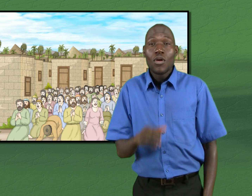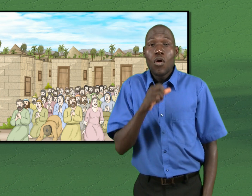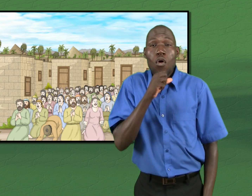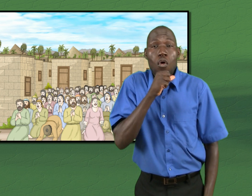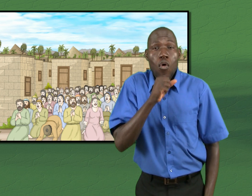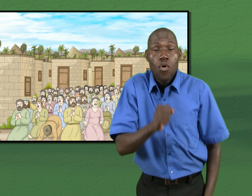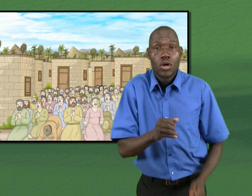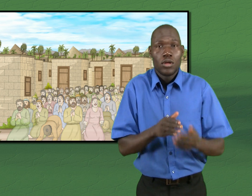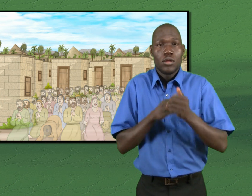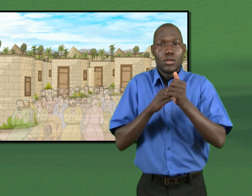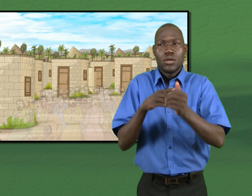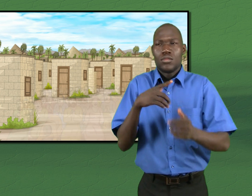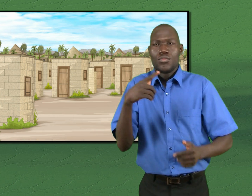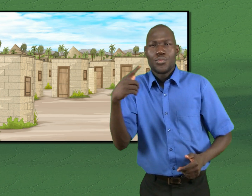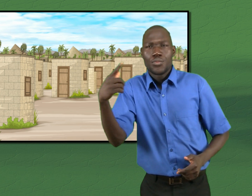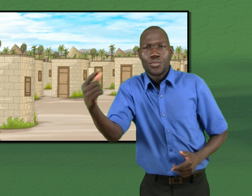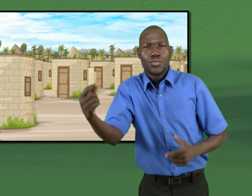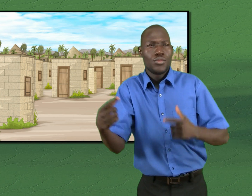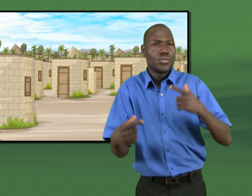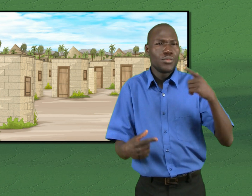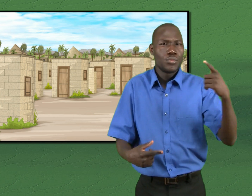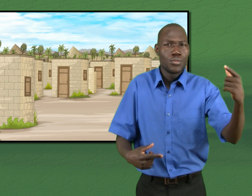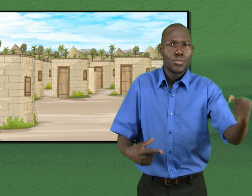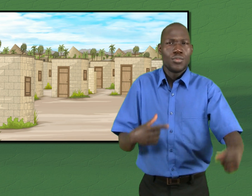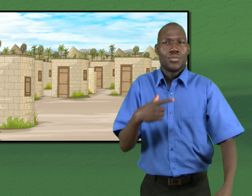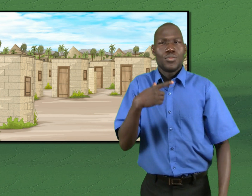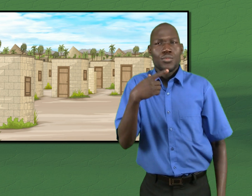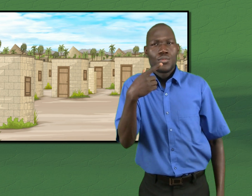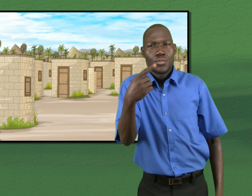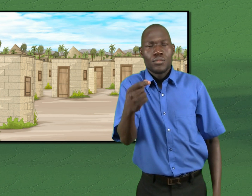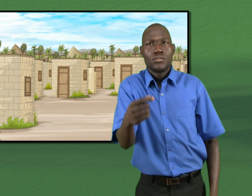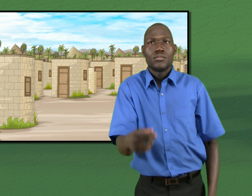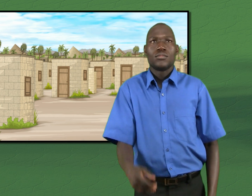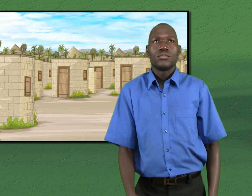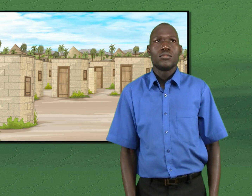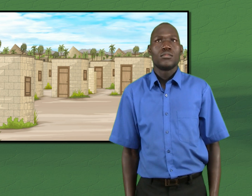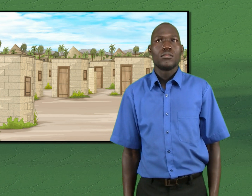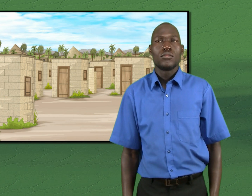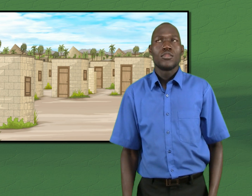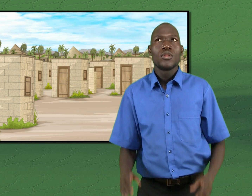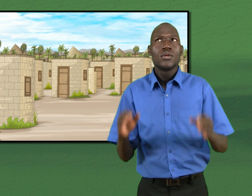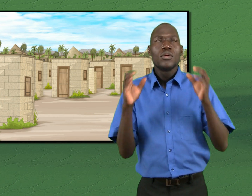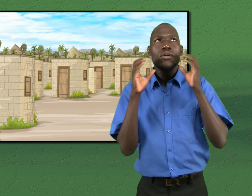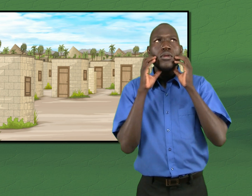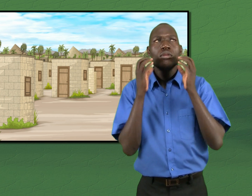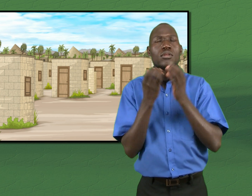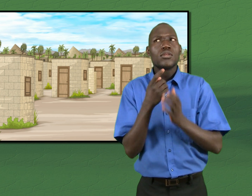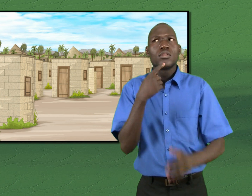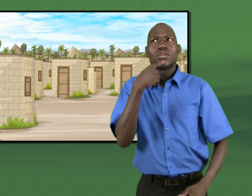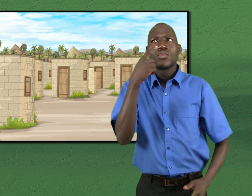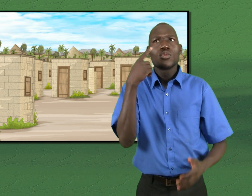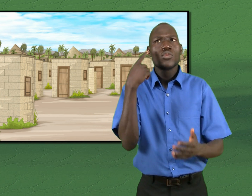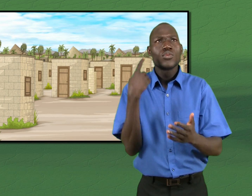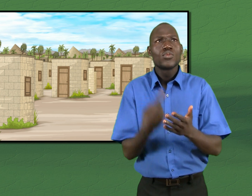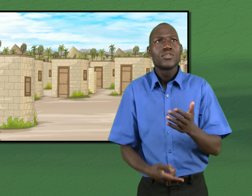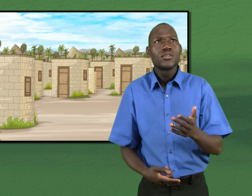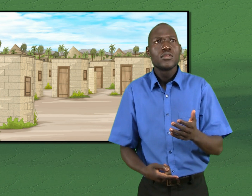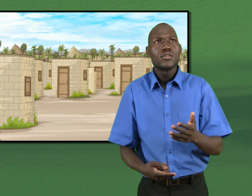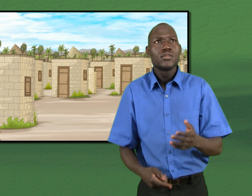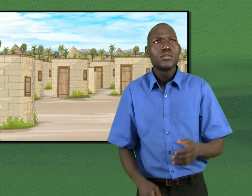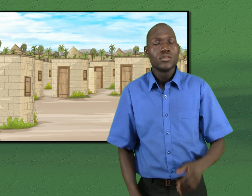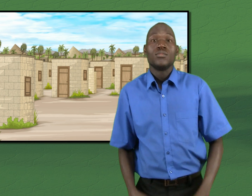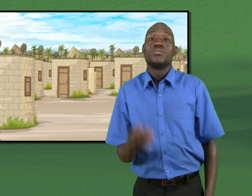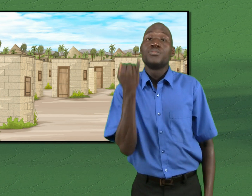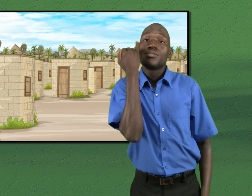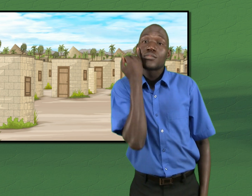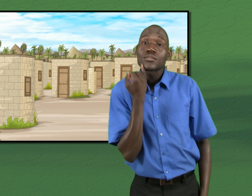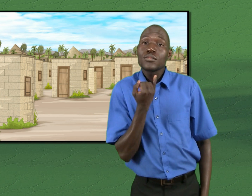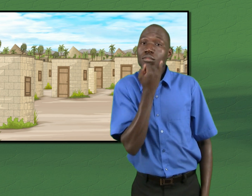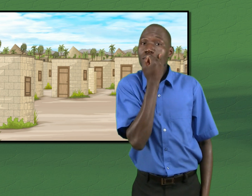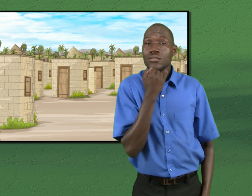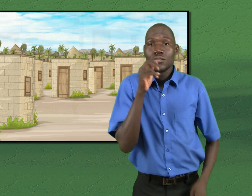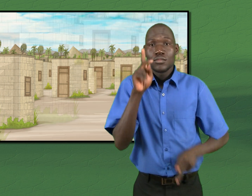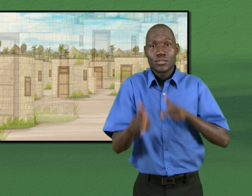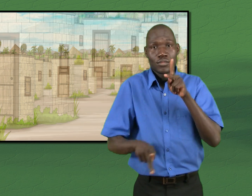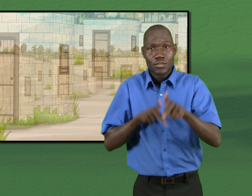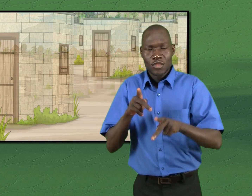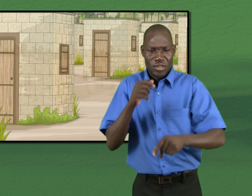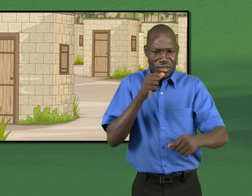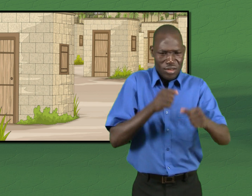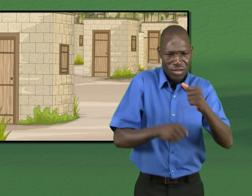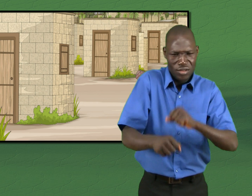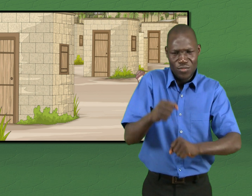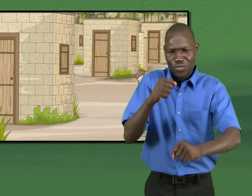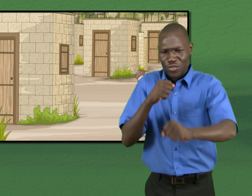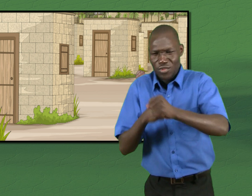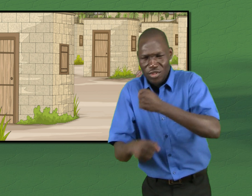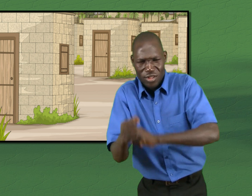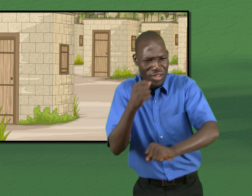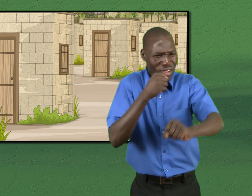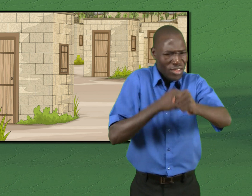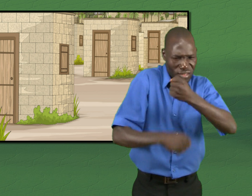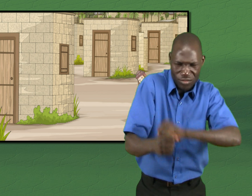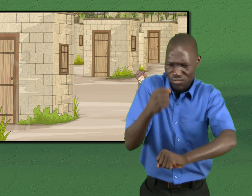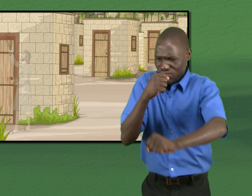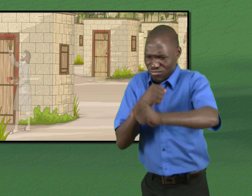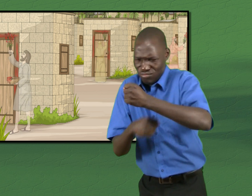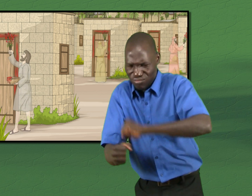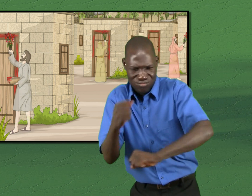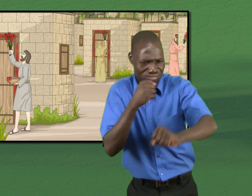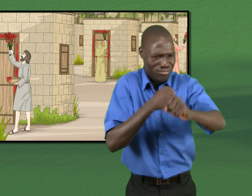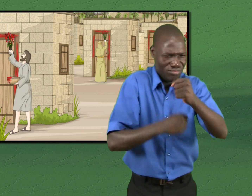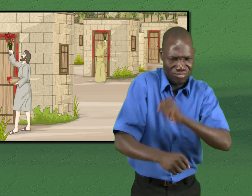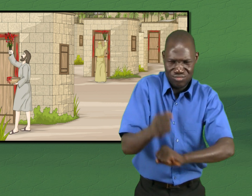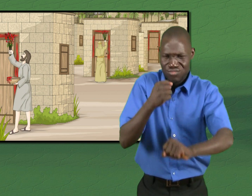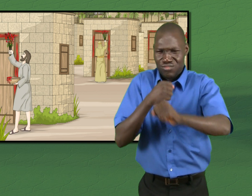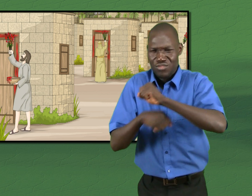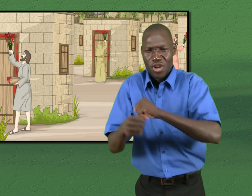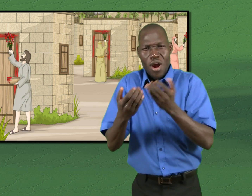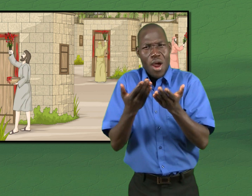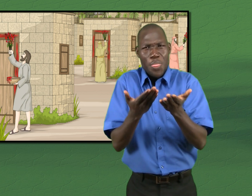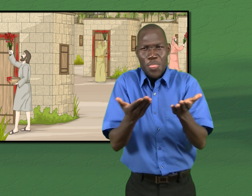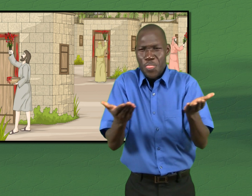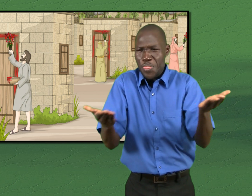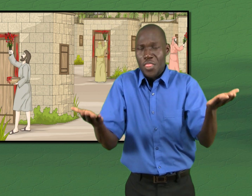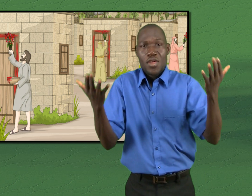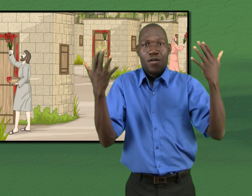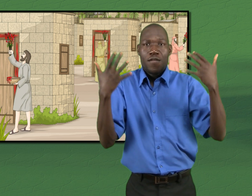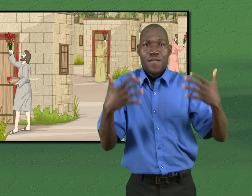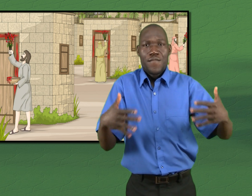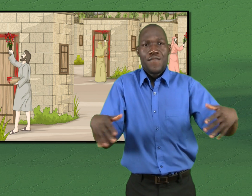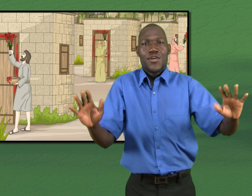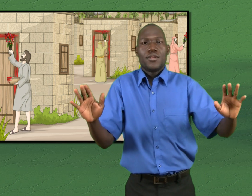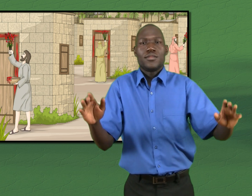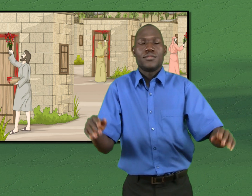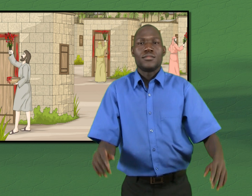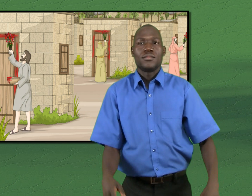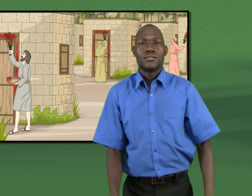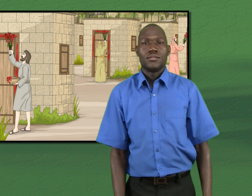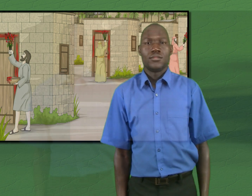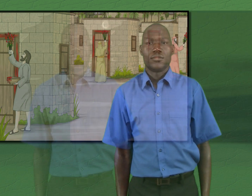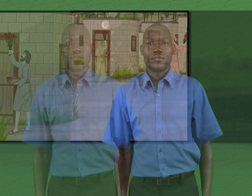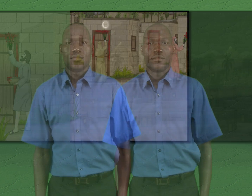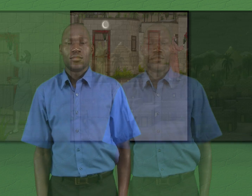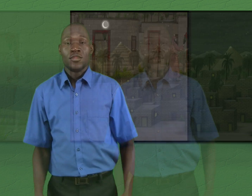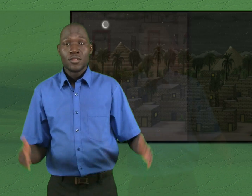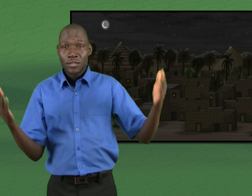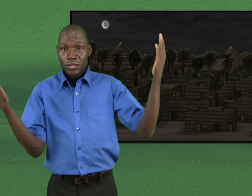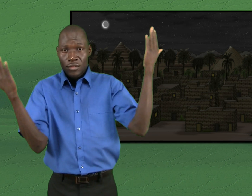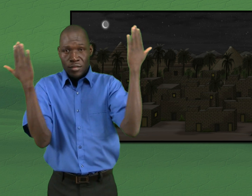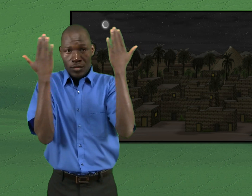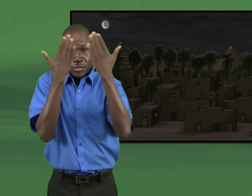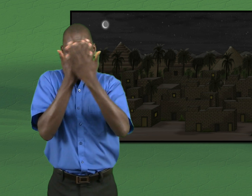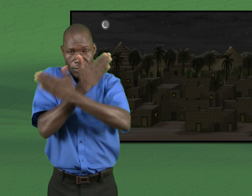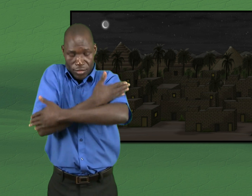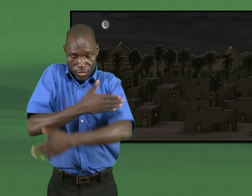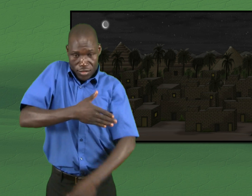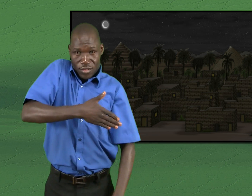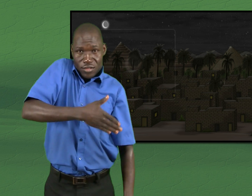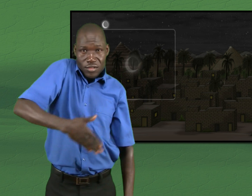And the Israelites went and did just what the LORD had commanded Moses and Aaron.